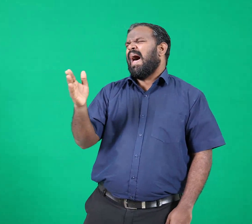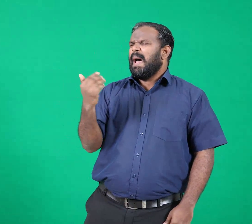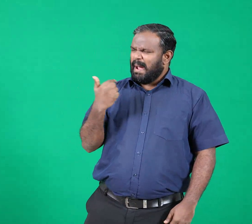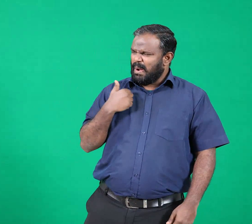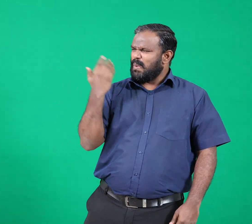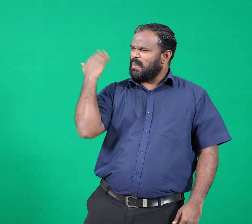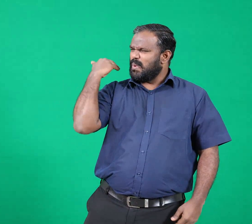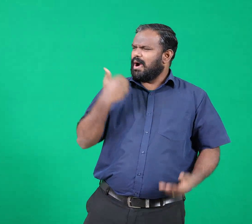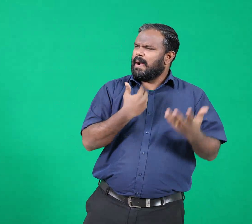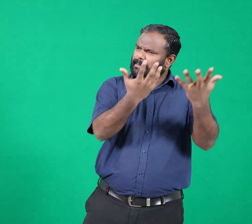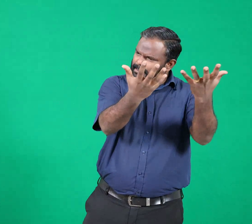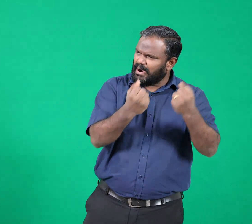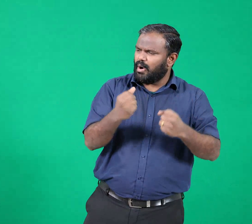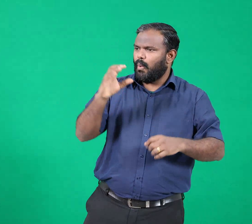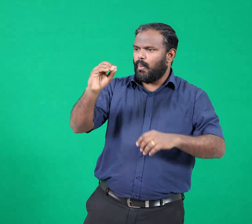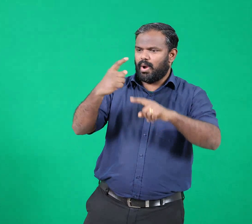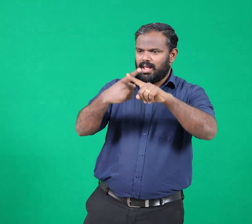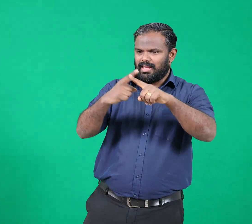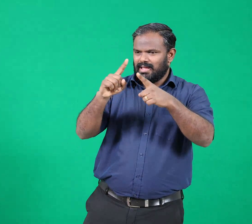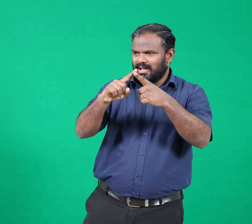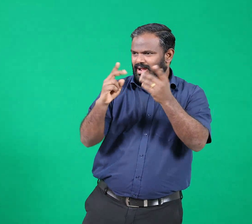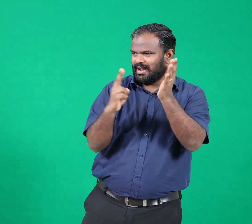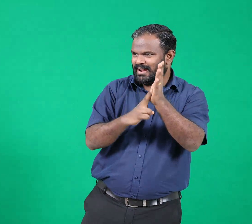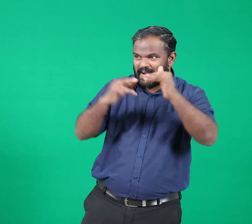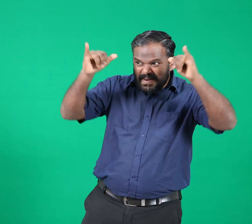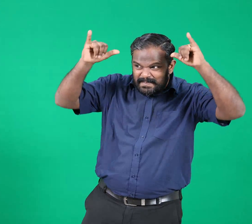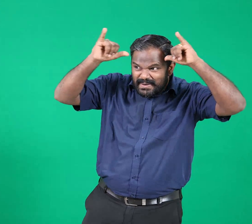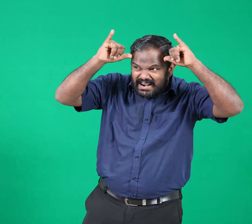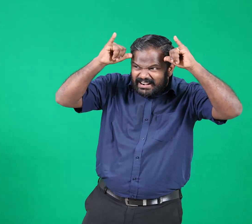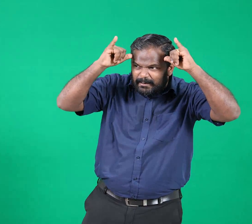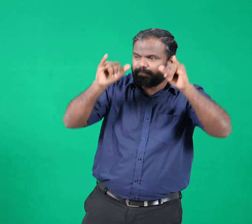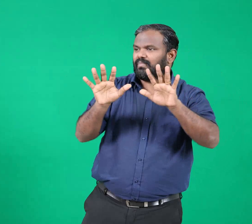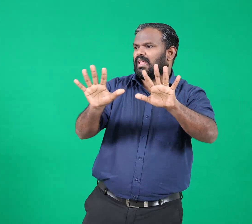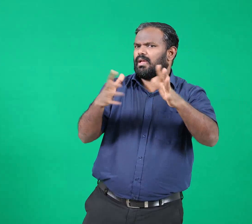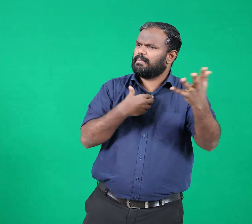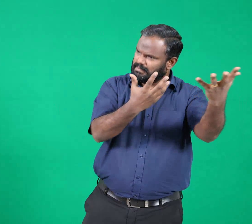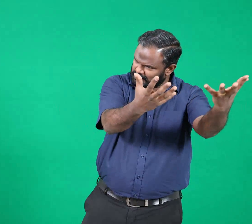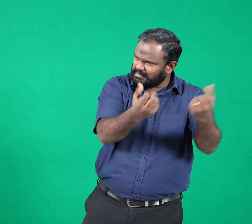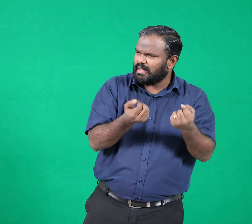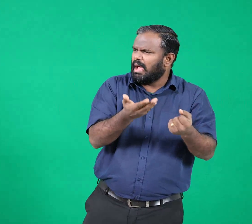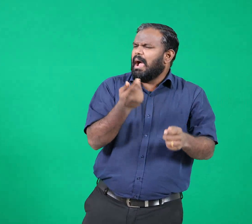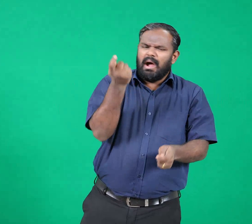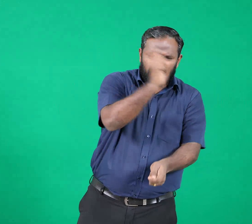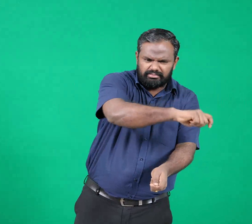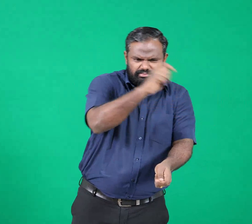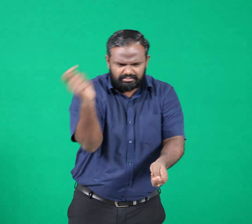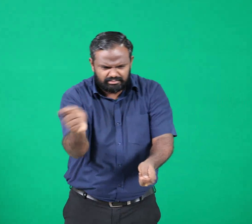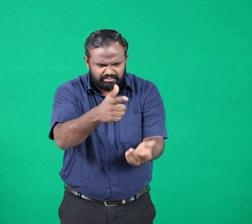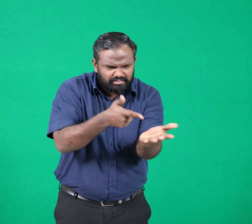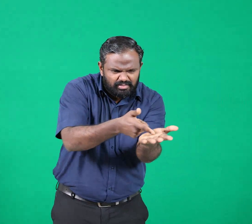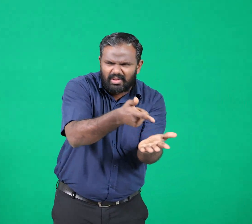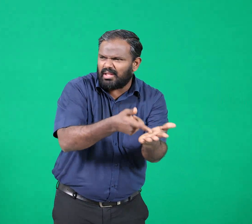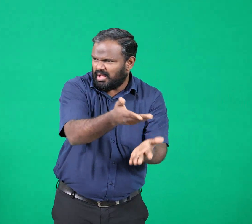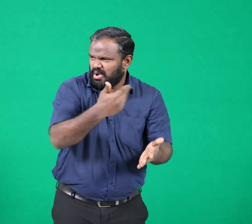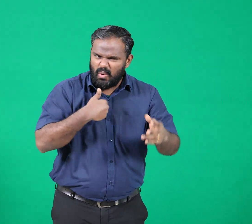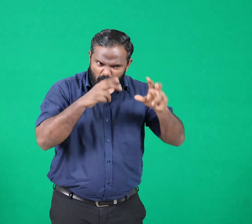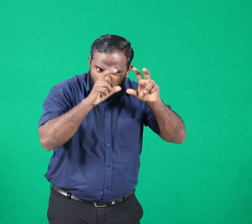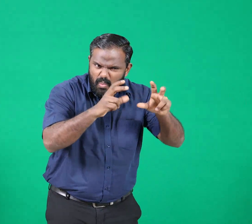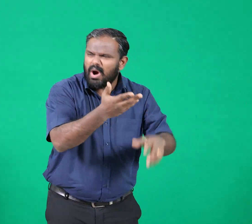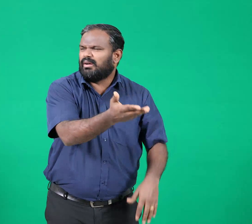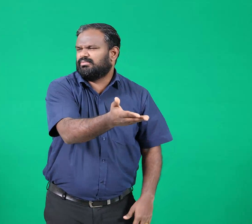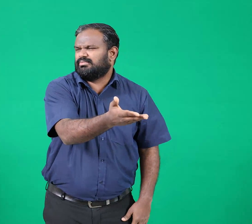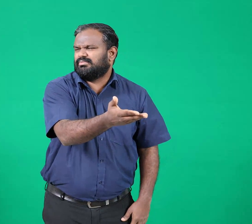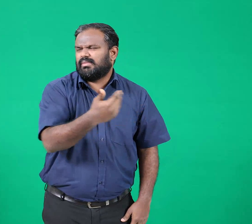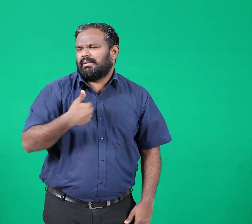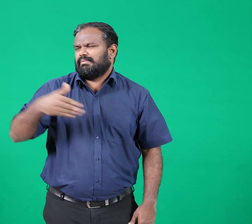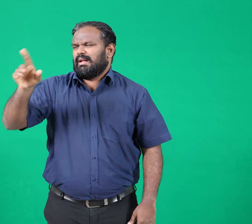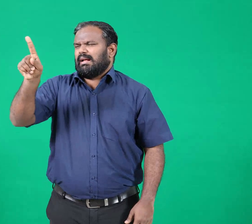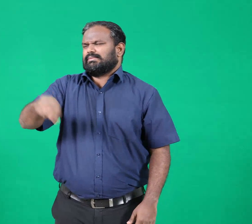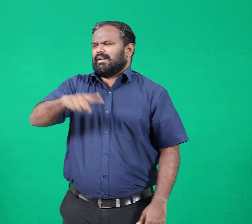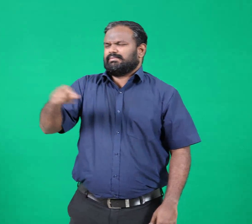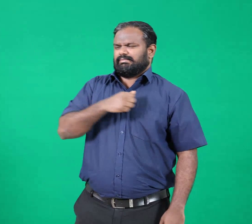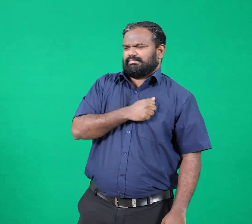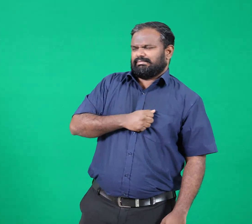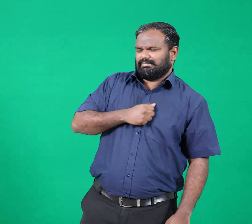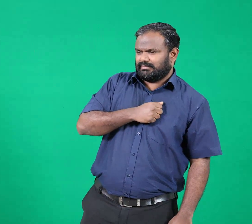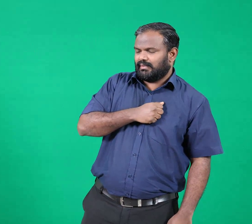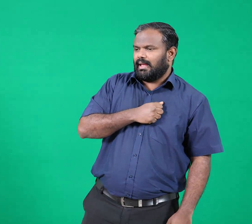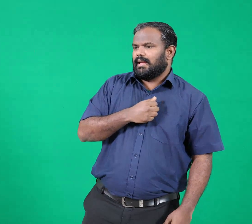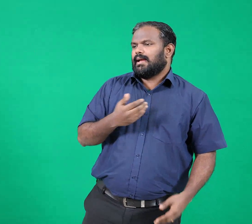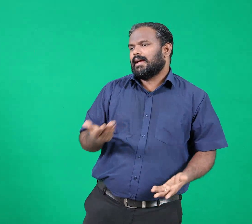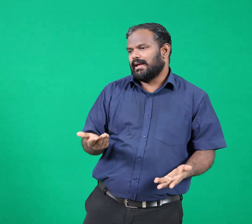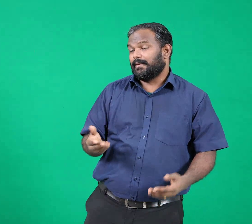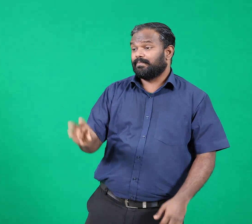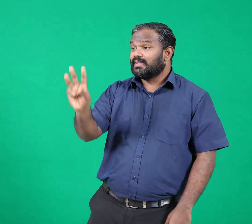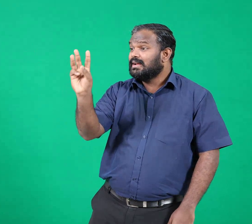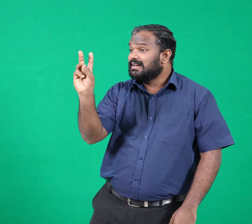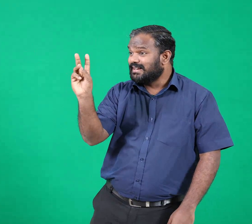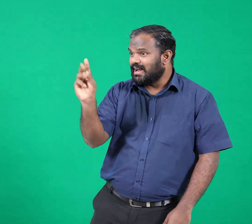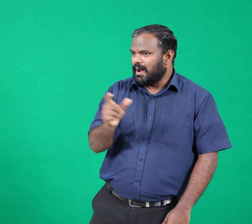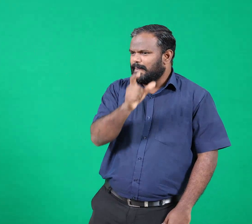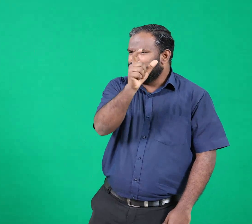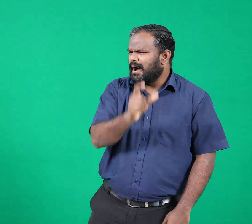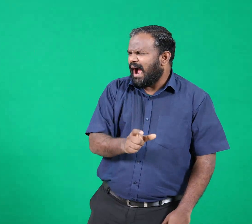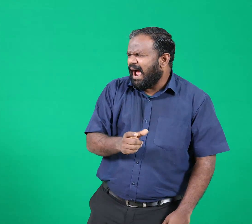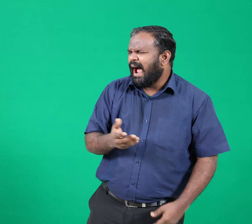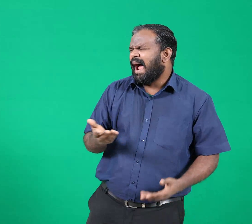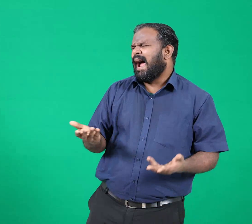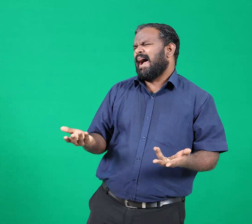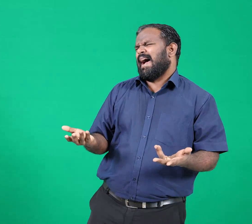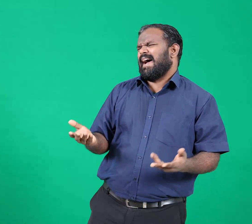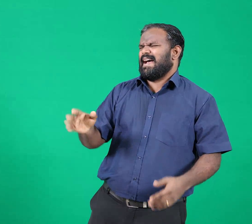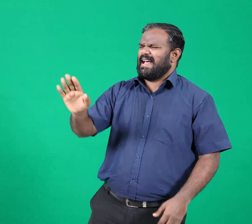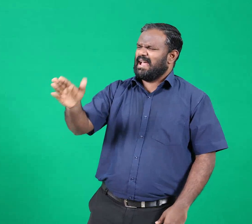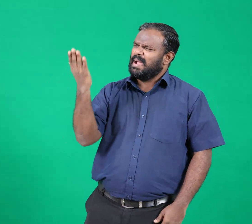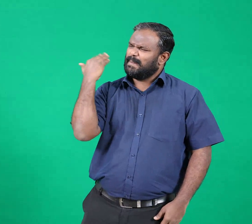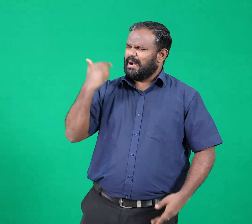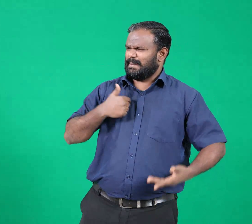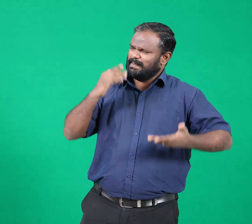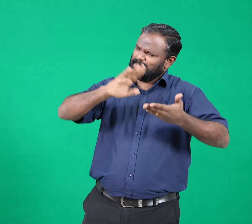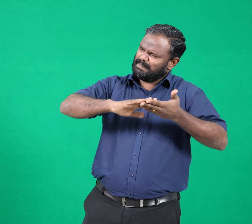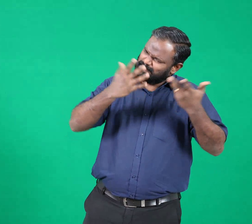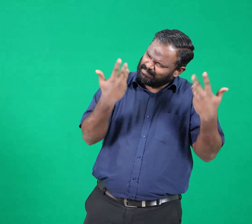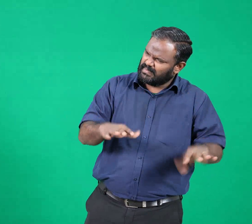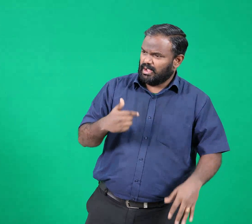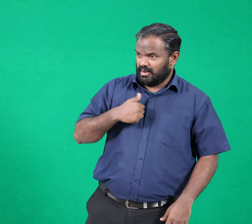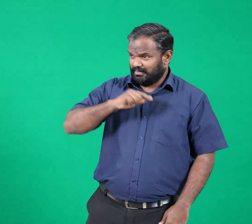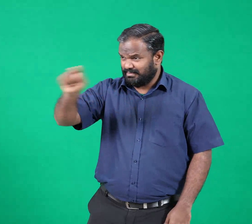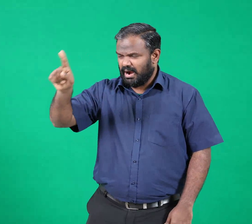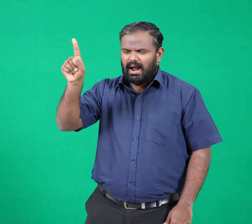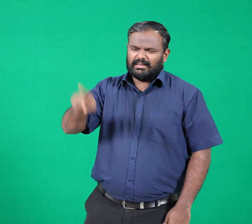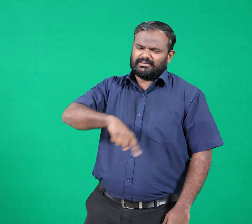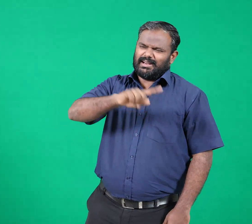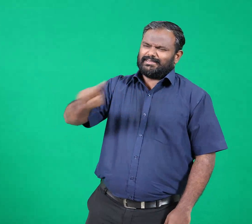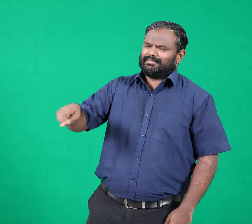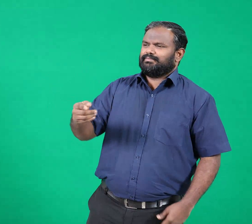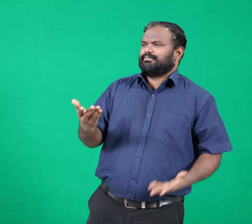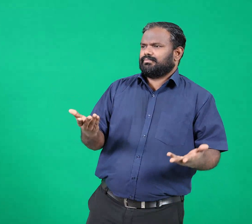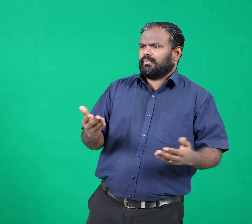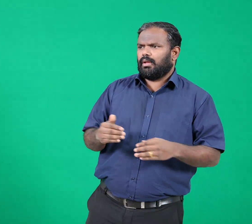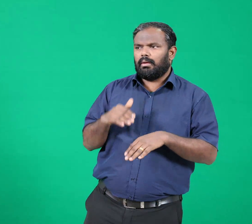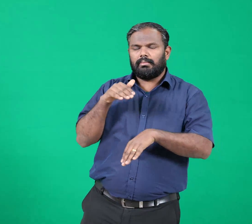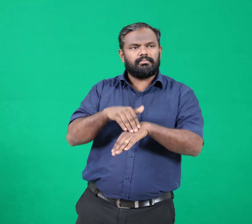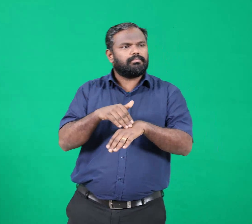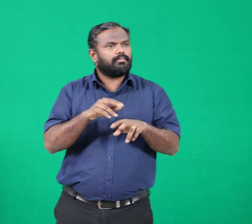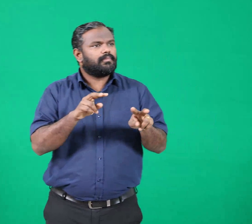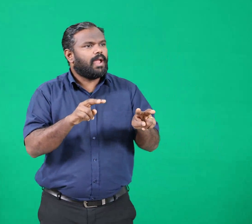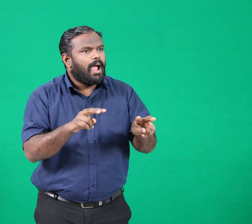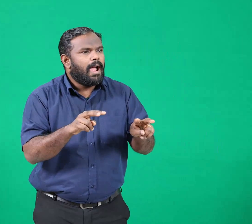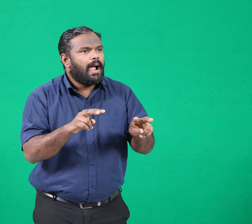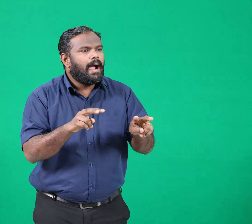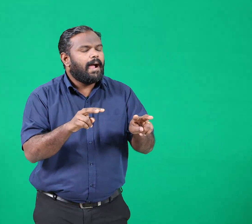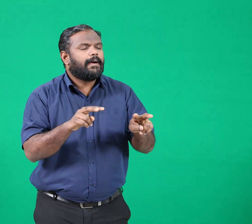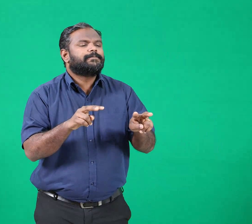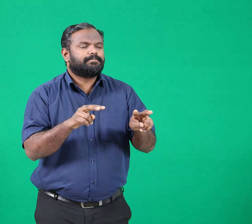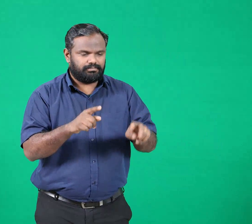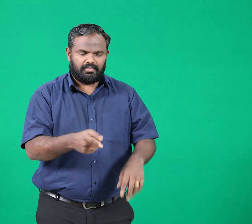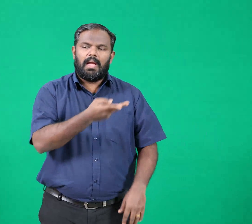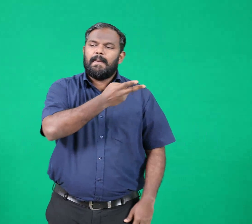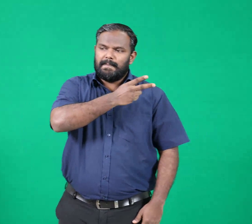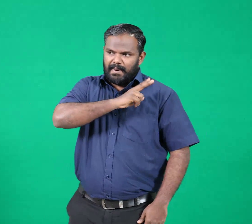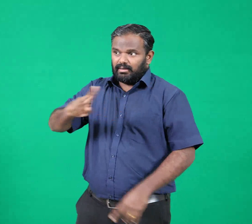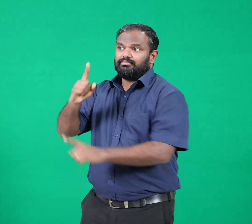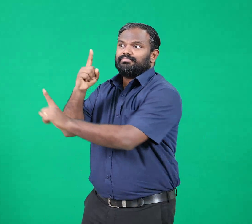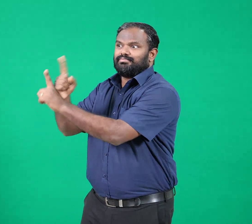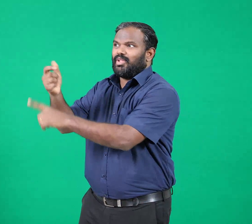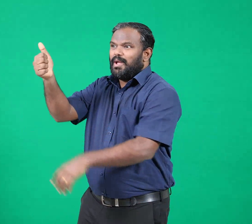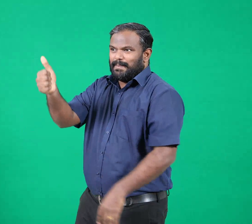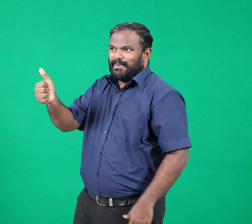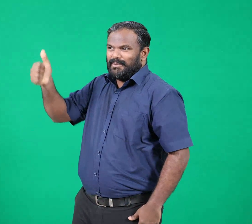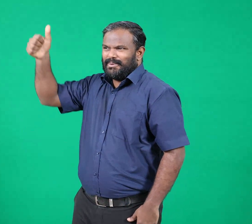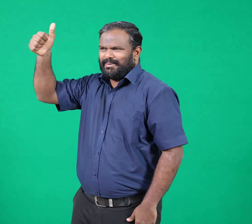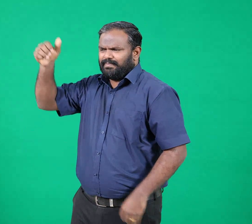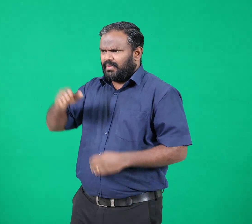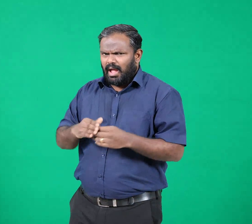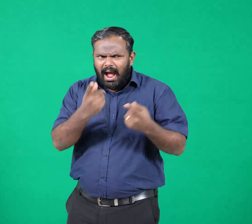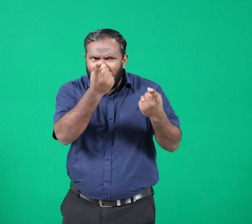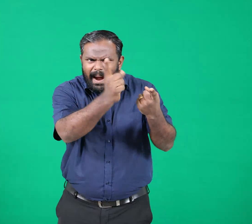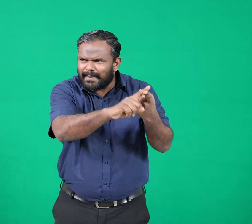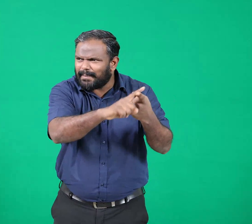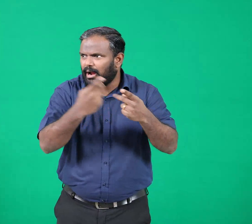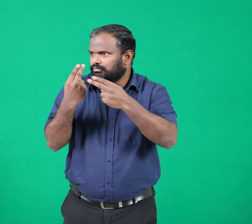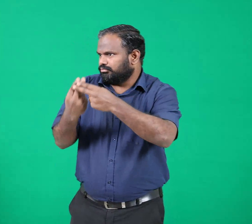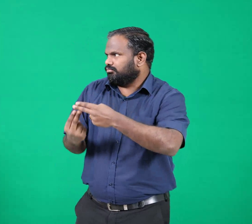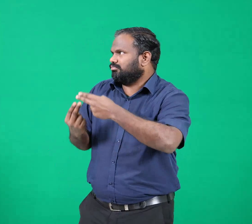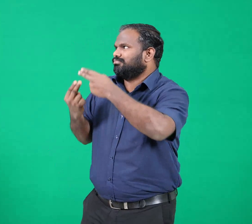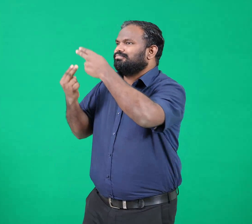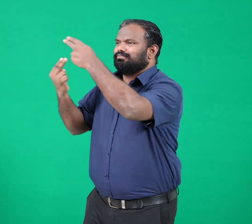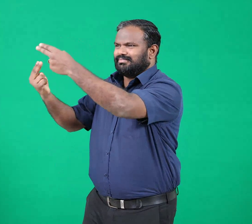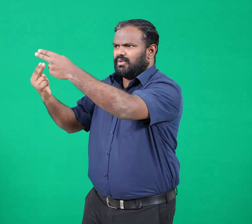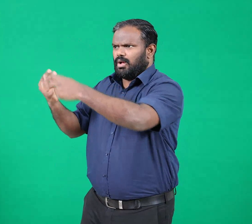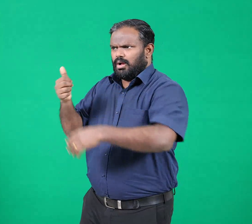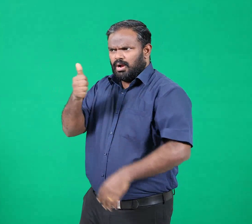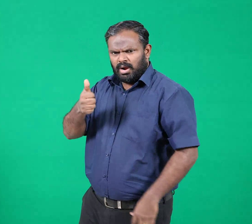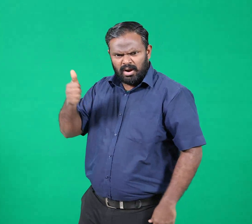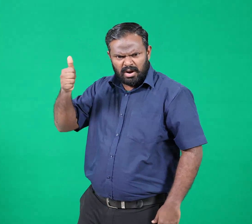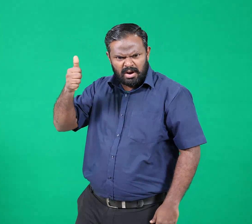Still another said, ' I have married a wife, so I cannot come.' The servant returned and reported all this to his master.